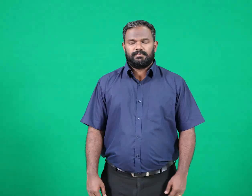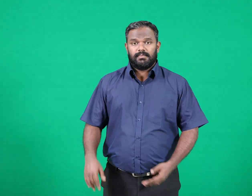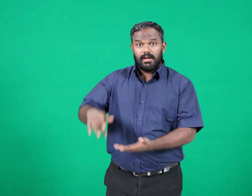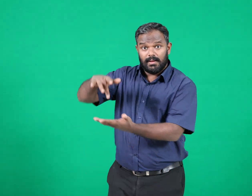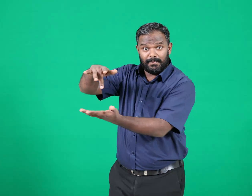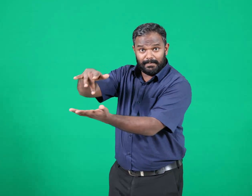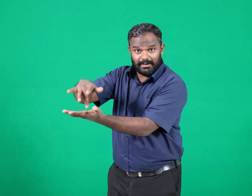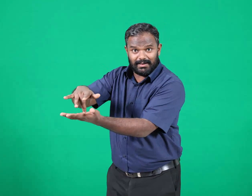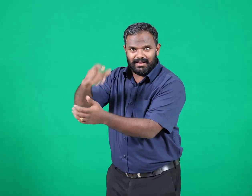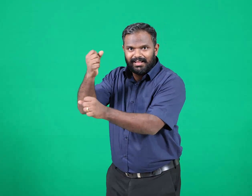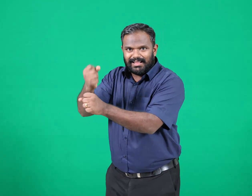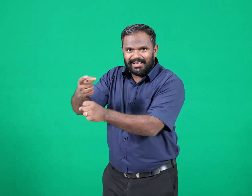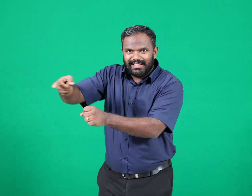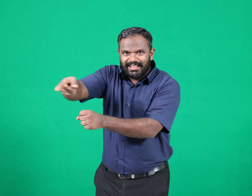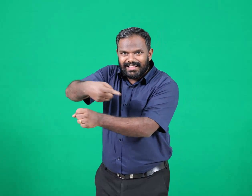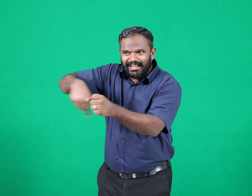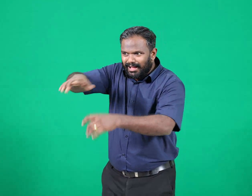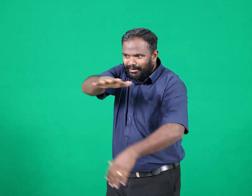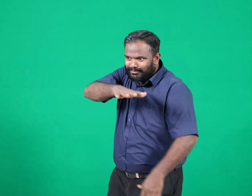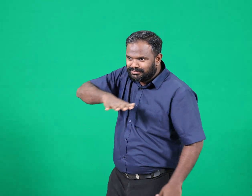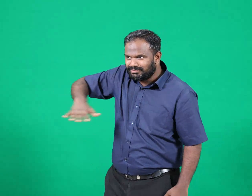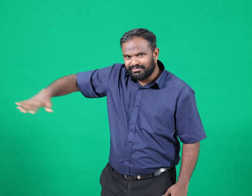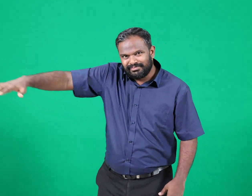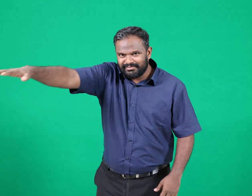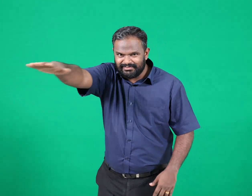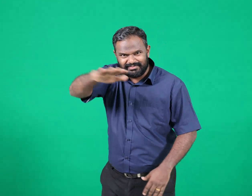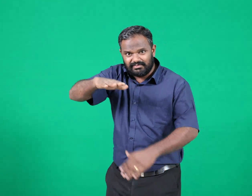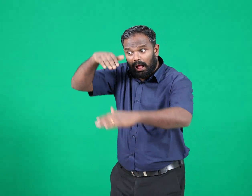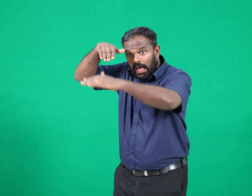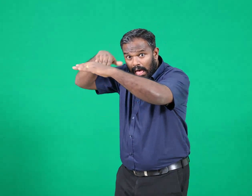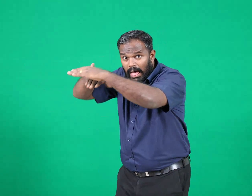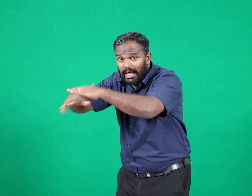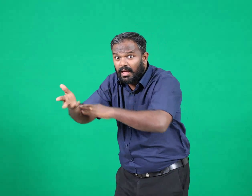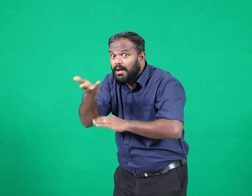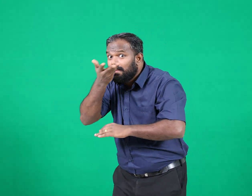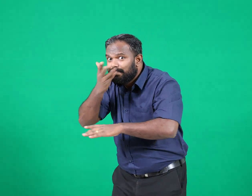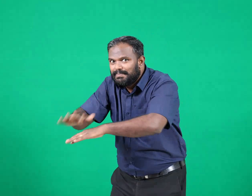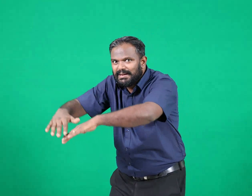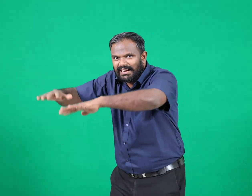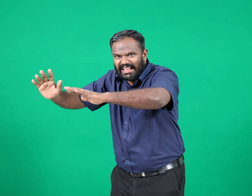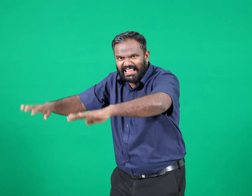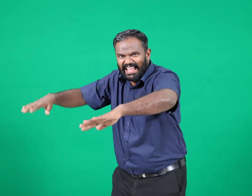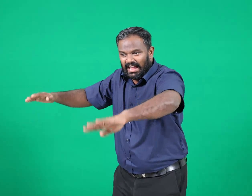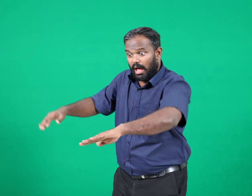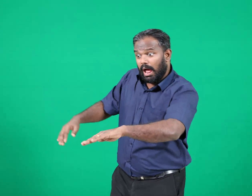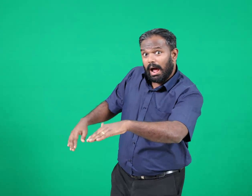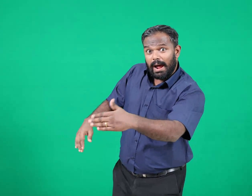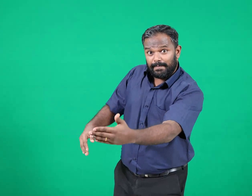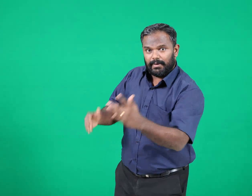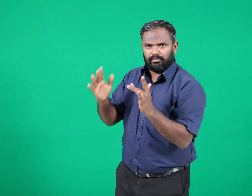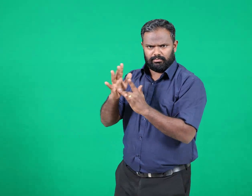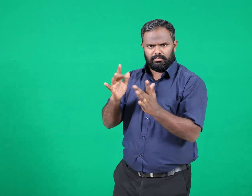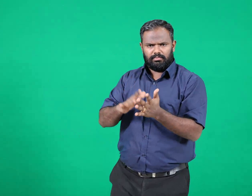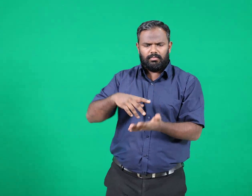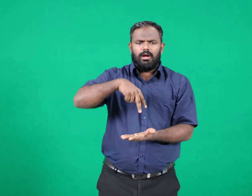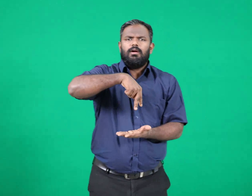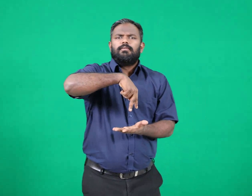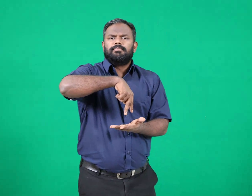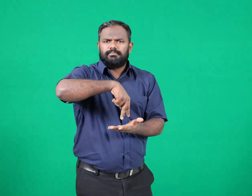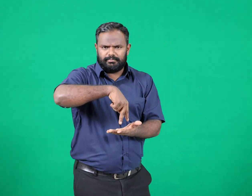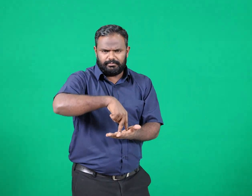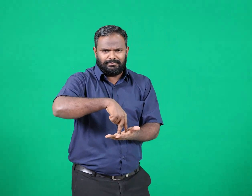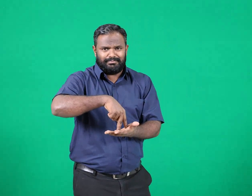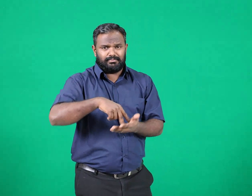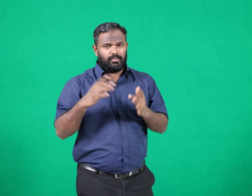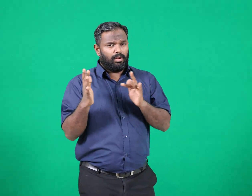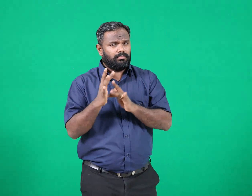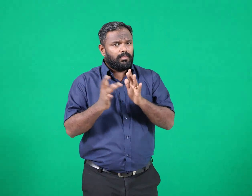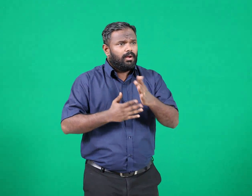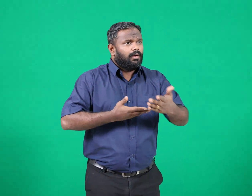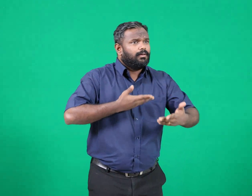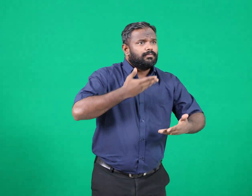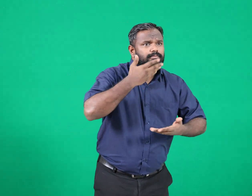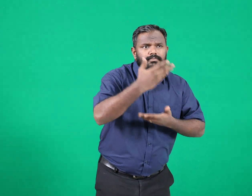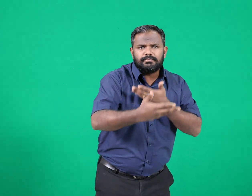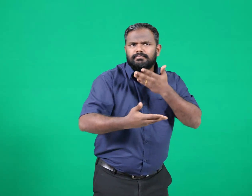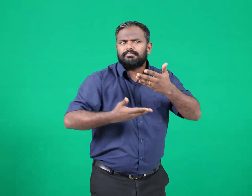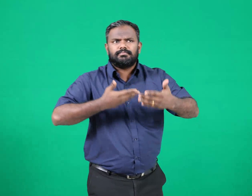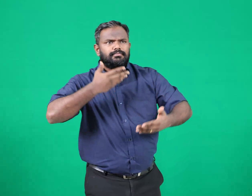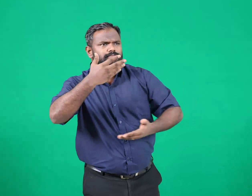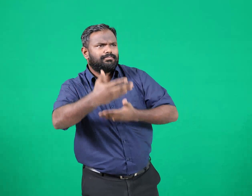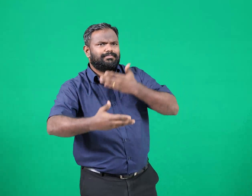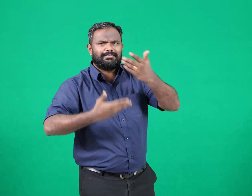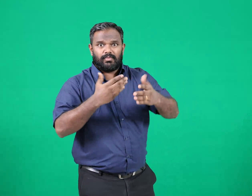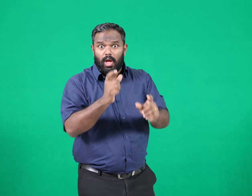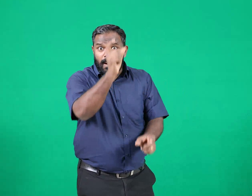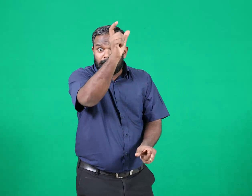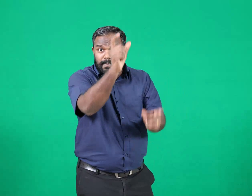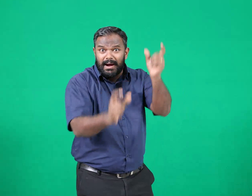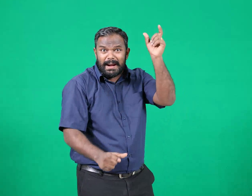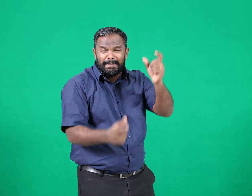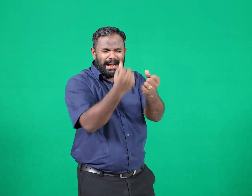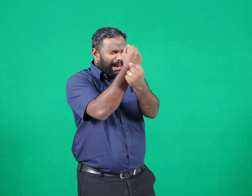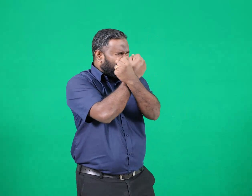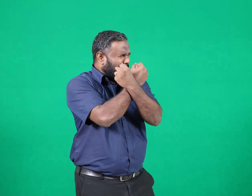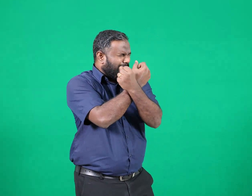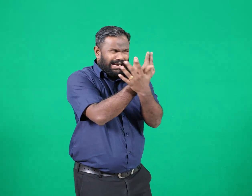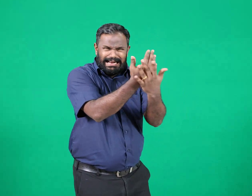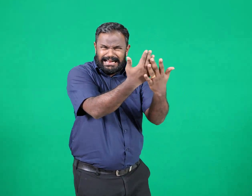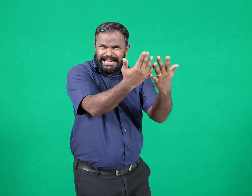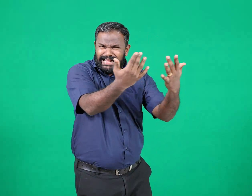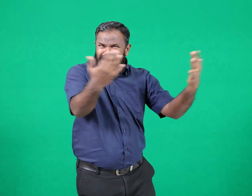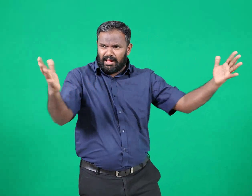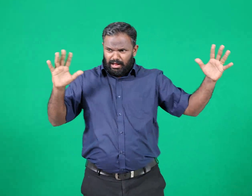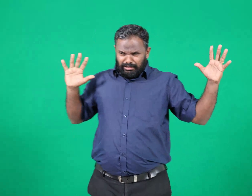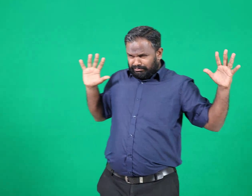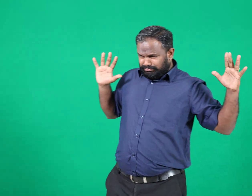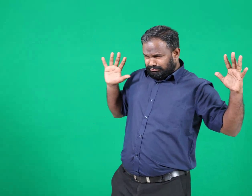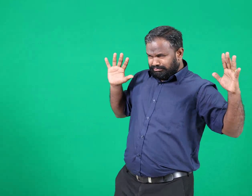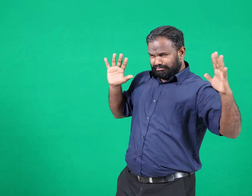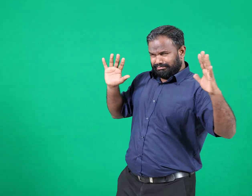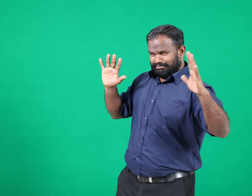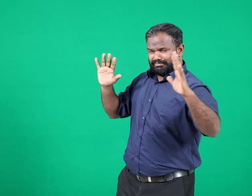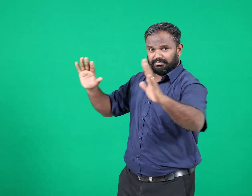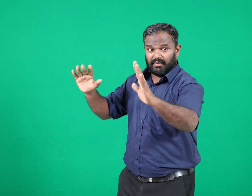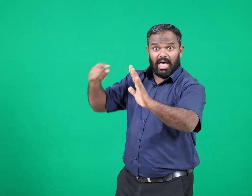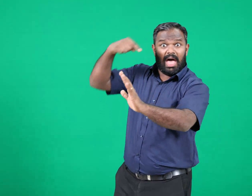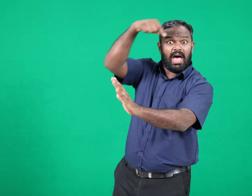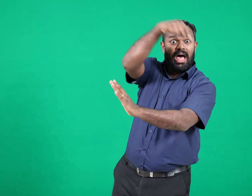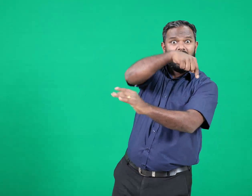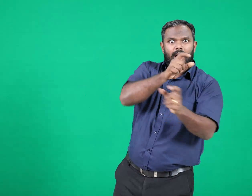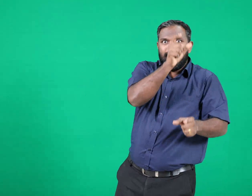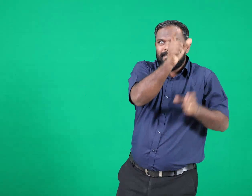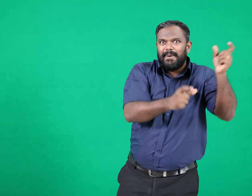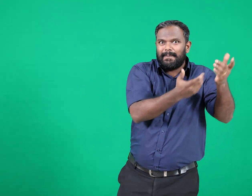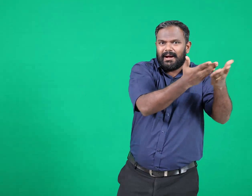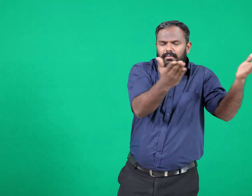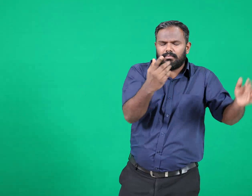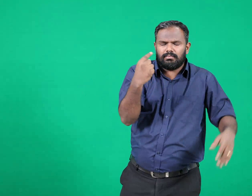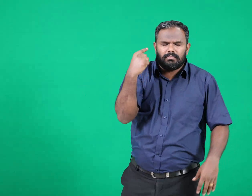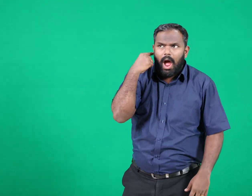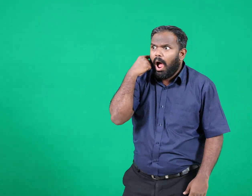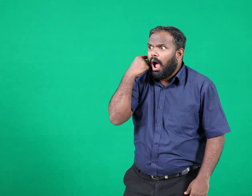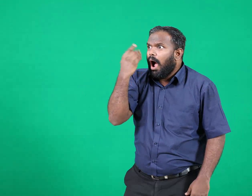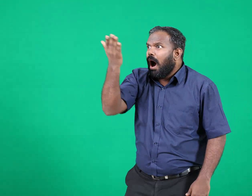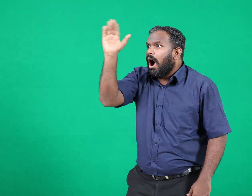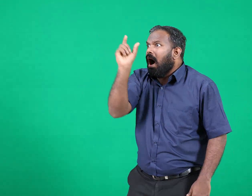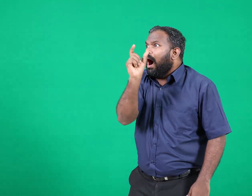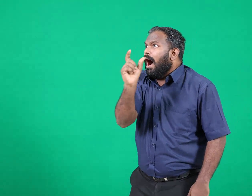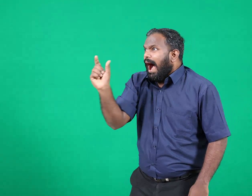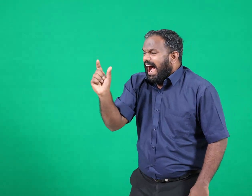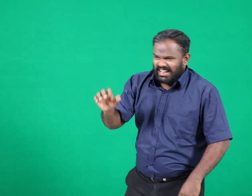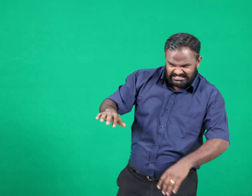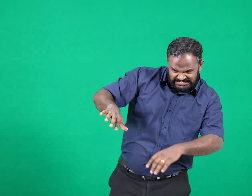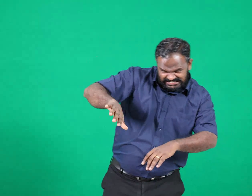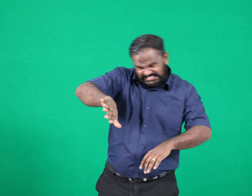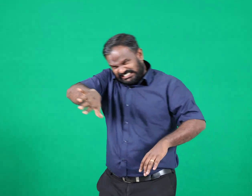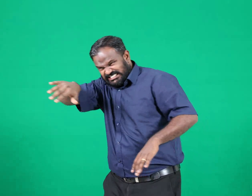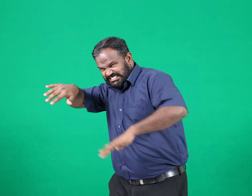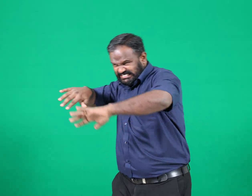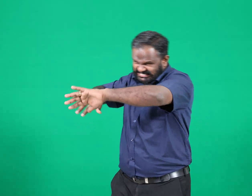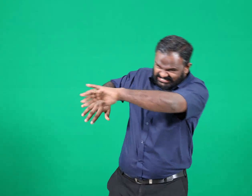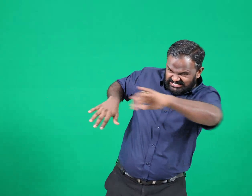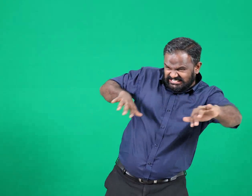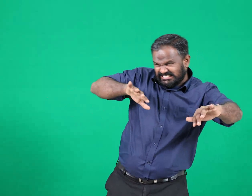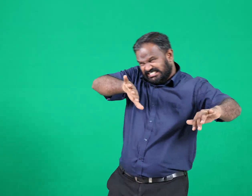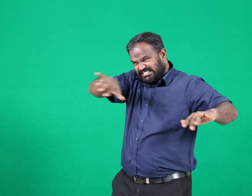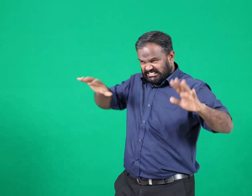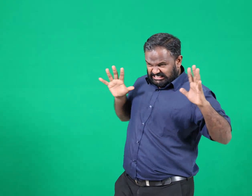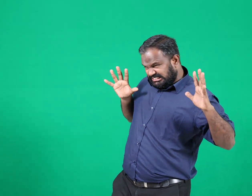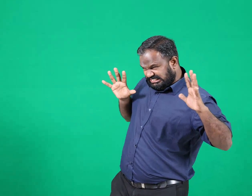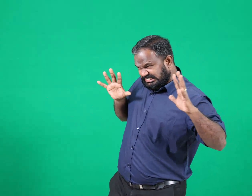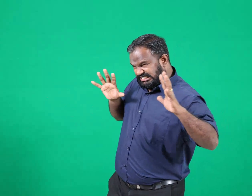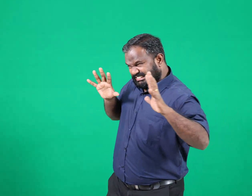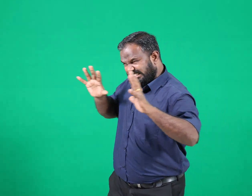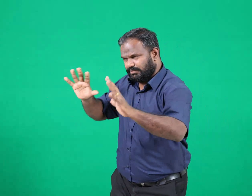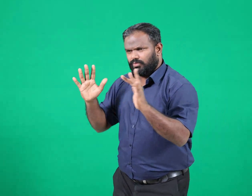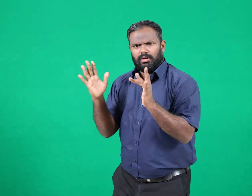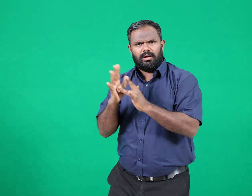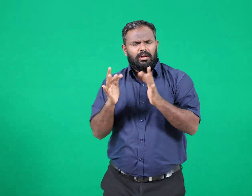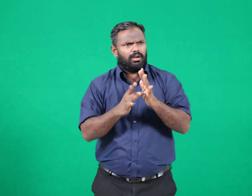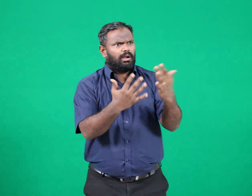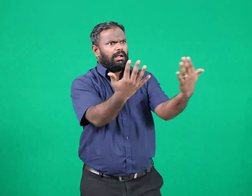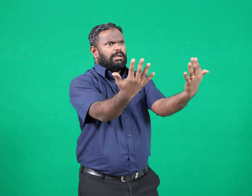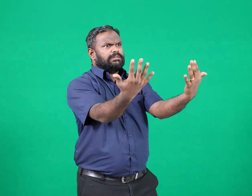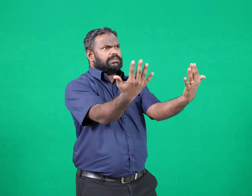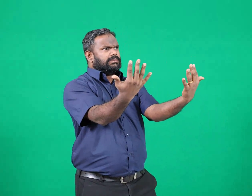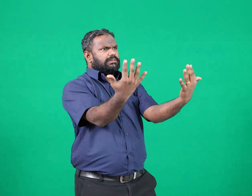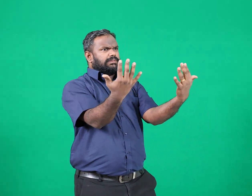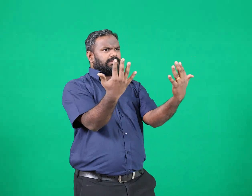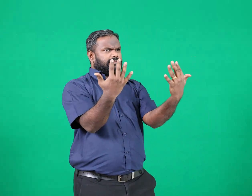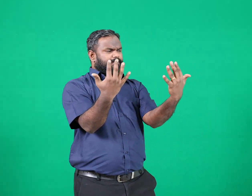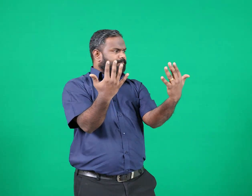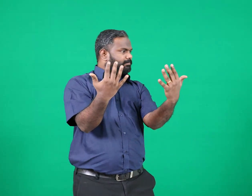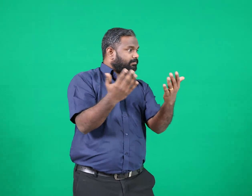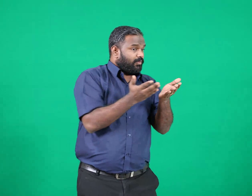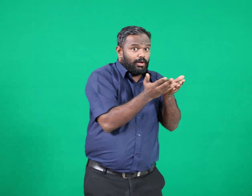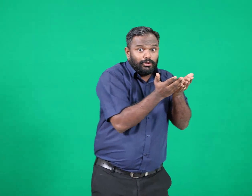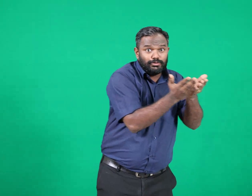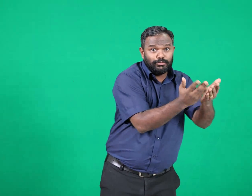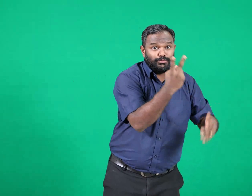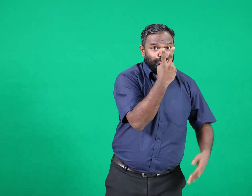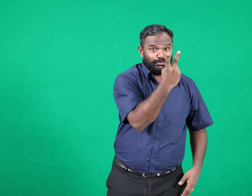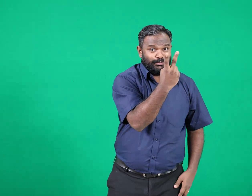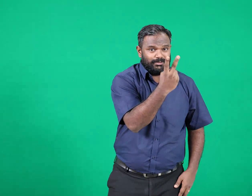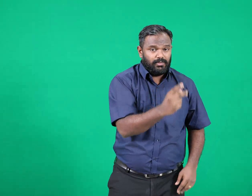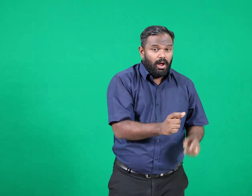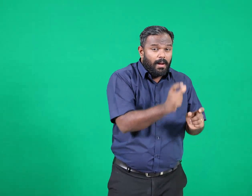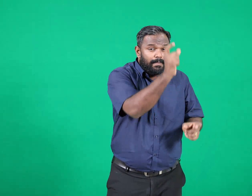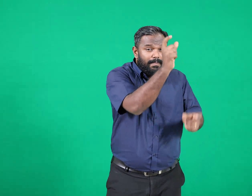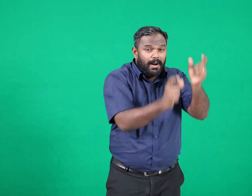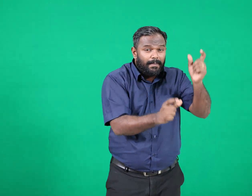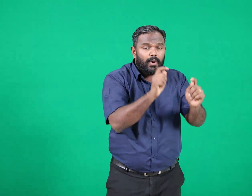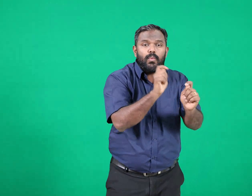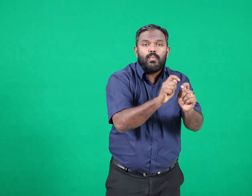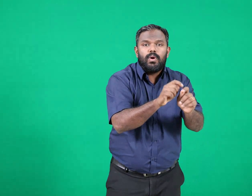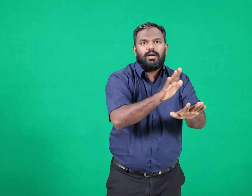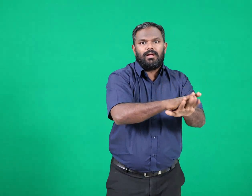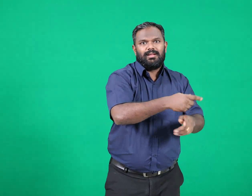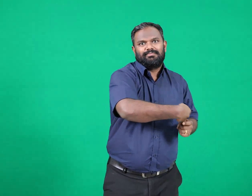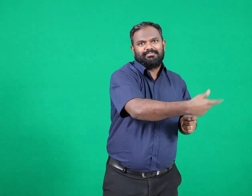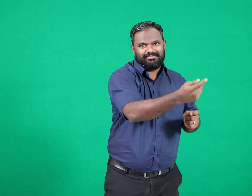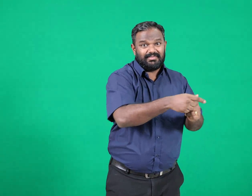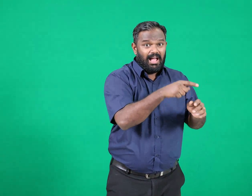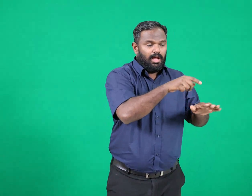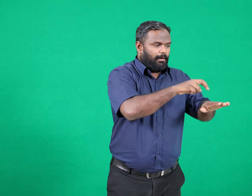On one occasion, while Jesus was standing by the Lake of Gennesaret with the crowd pressing in on Him to hear the word of God, He saw two boats at the edge of the lake.